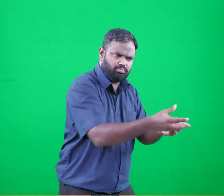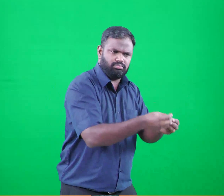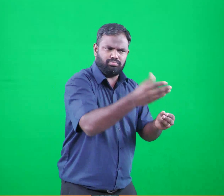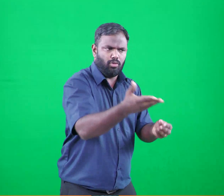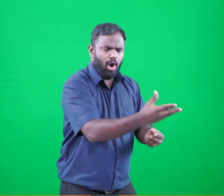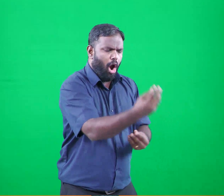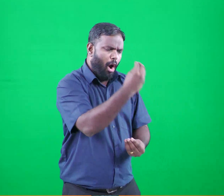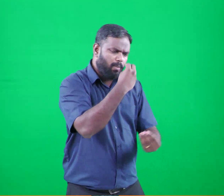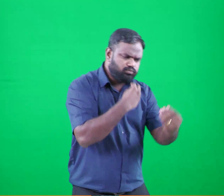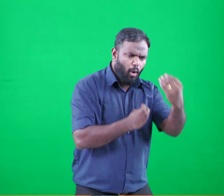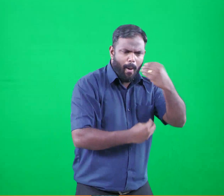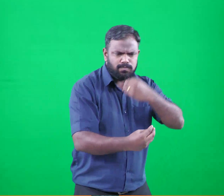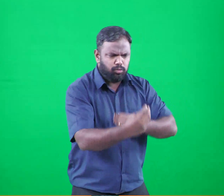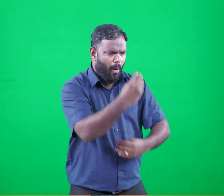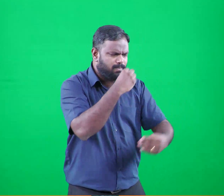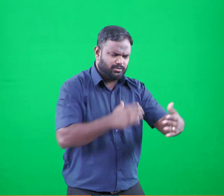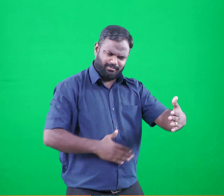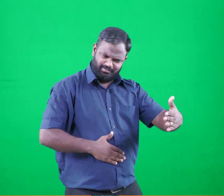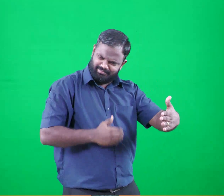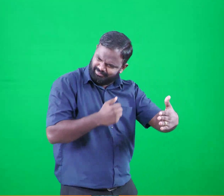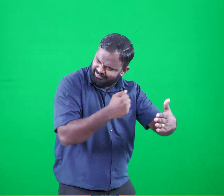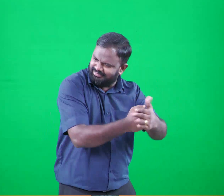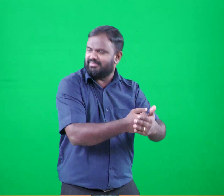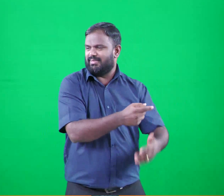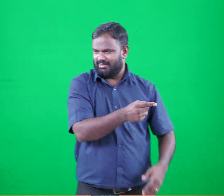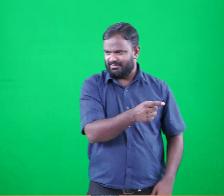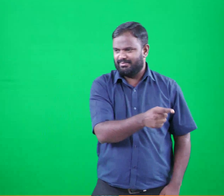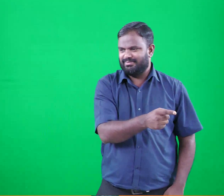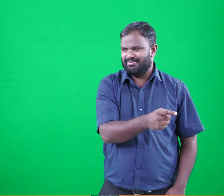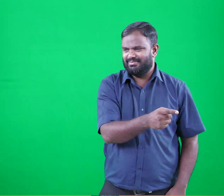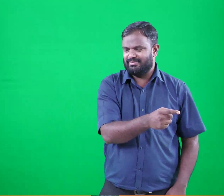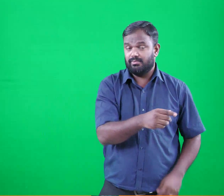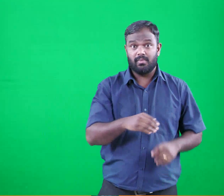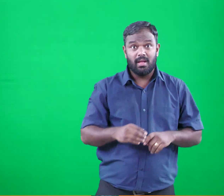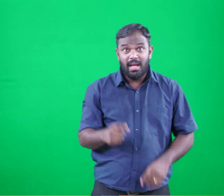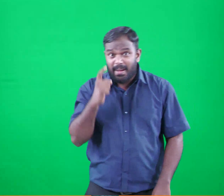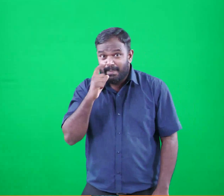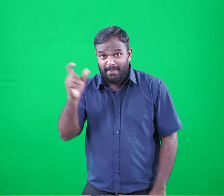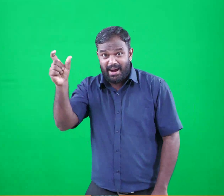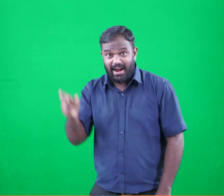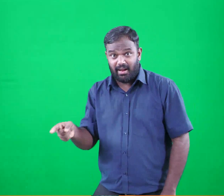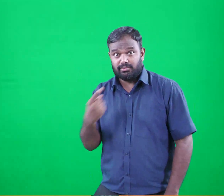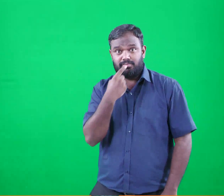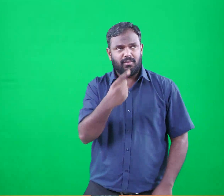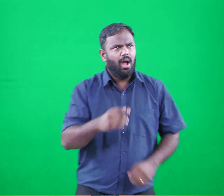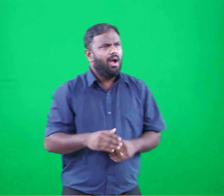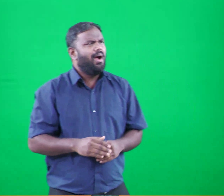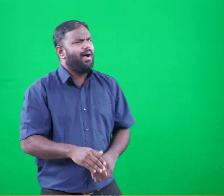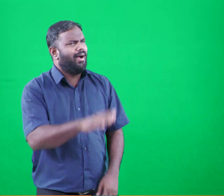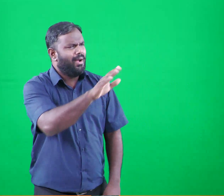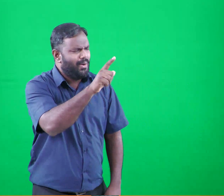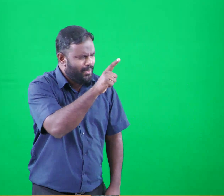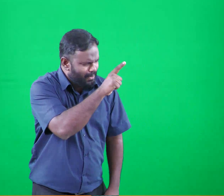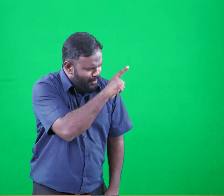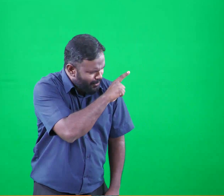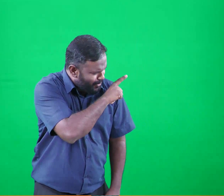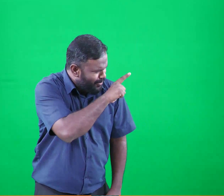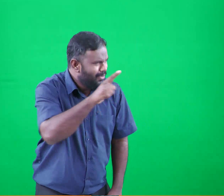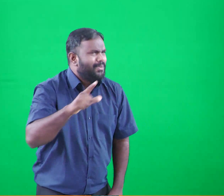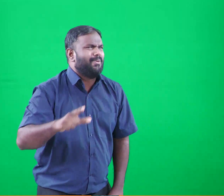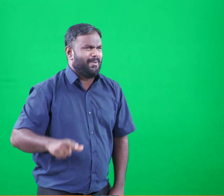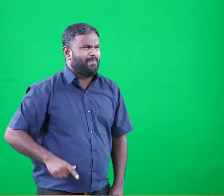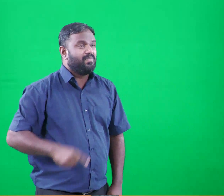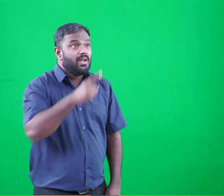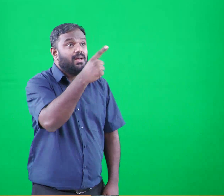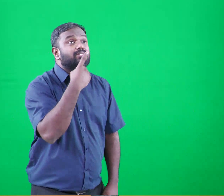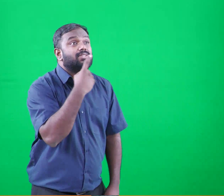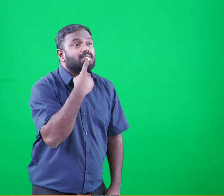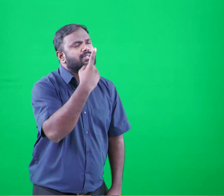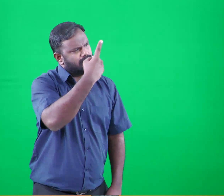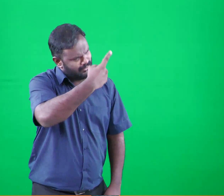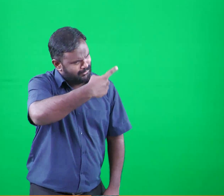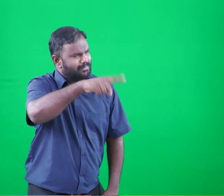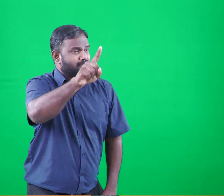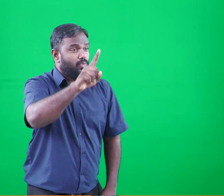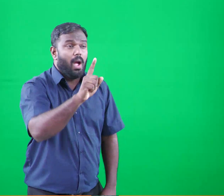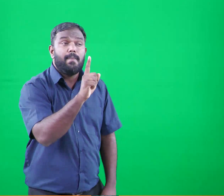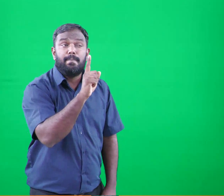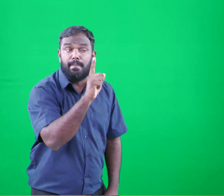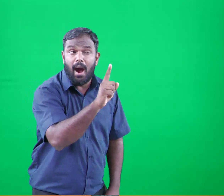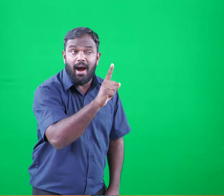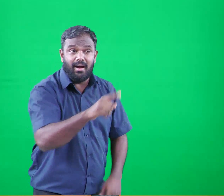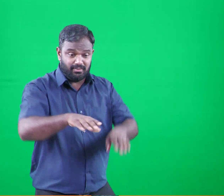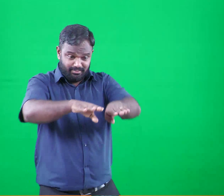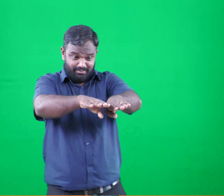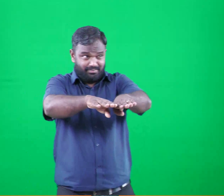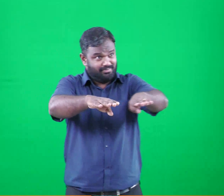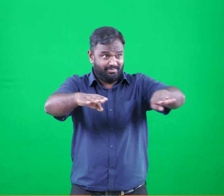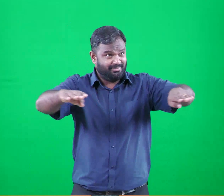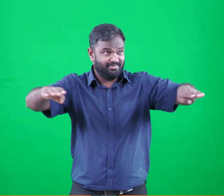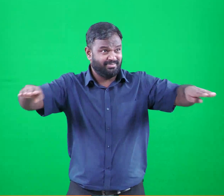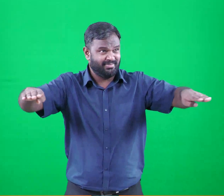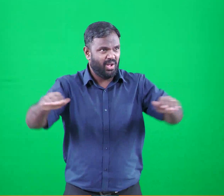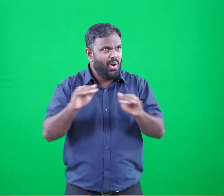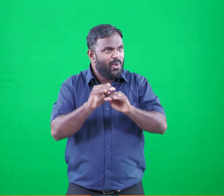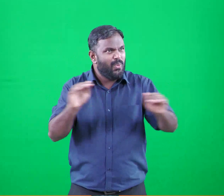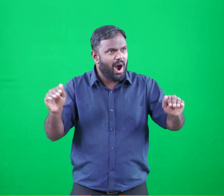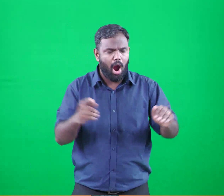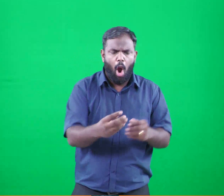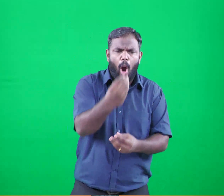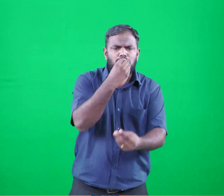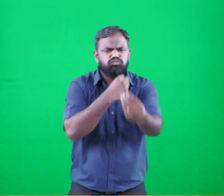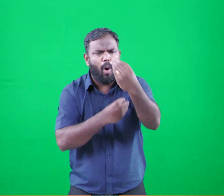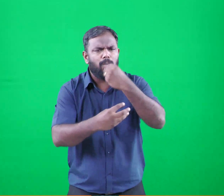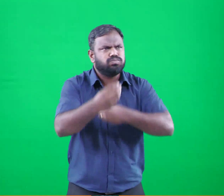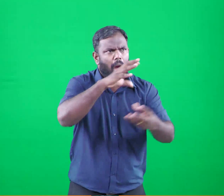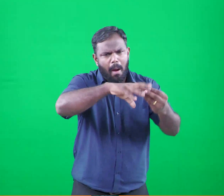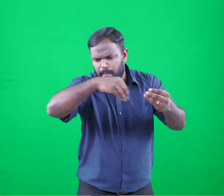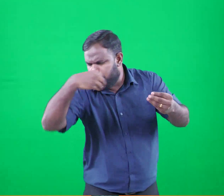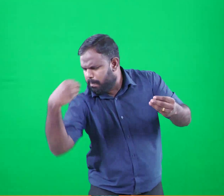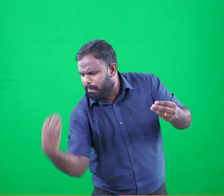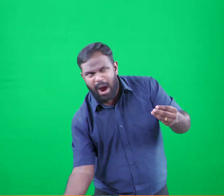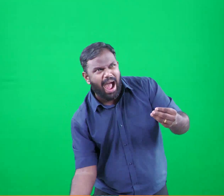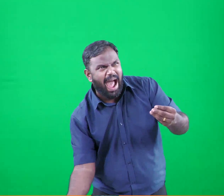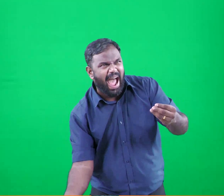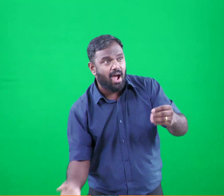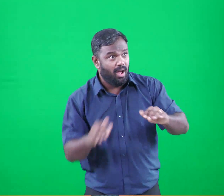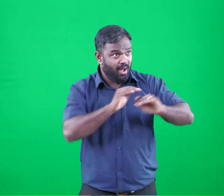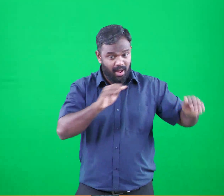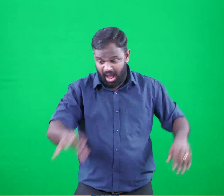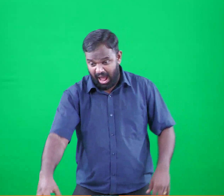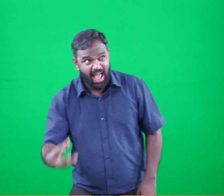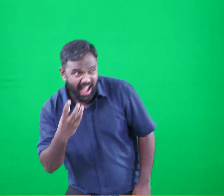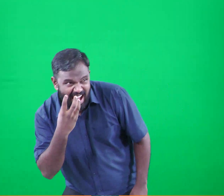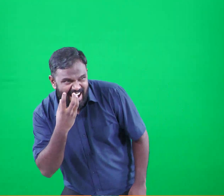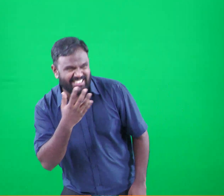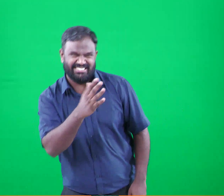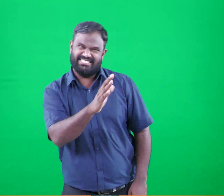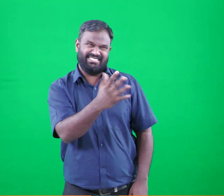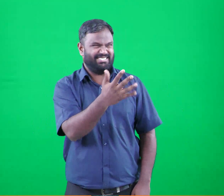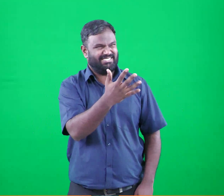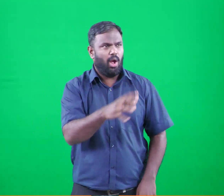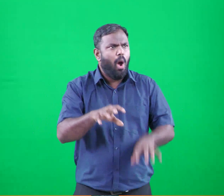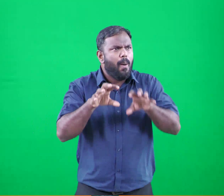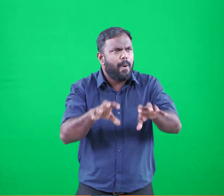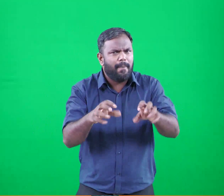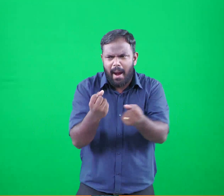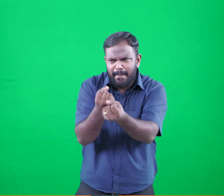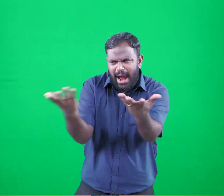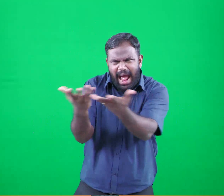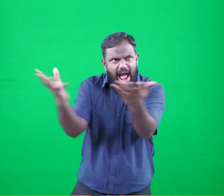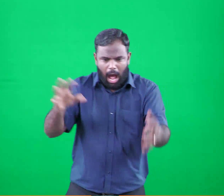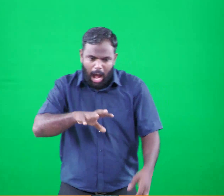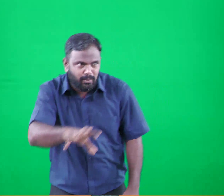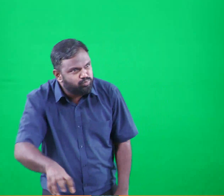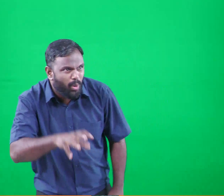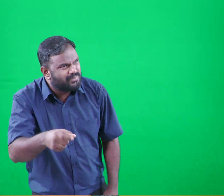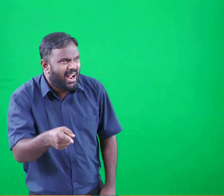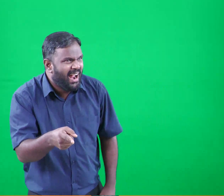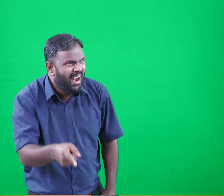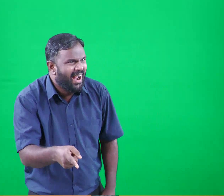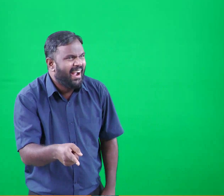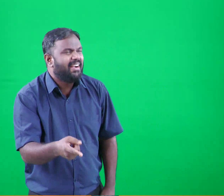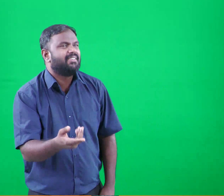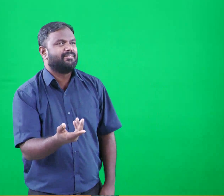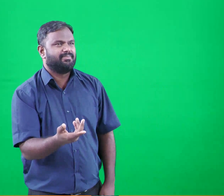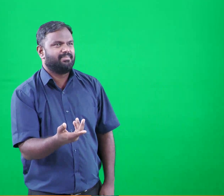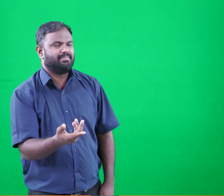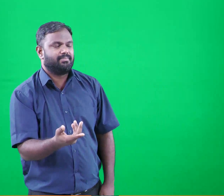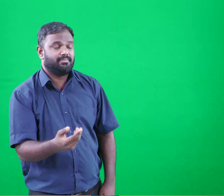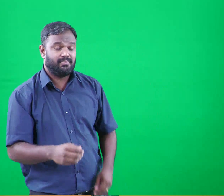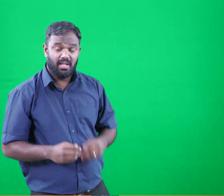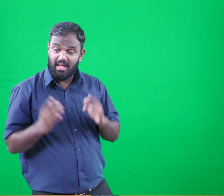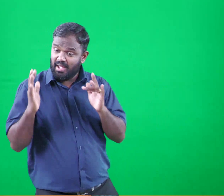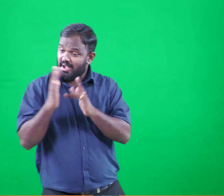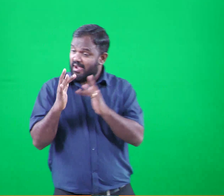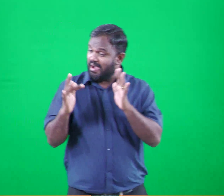"Yes, Lord," she replied, "even the dogs under the table eat the children ' s crumbs."